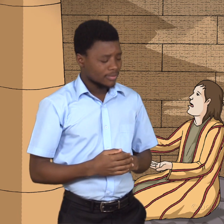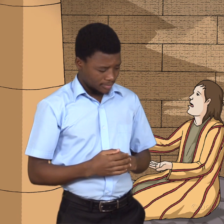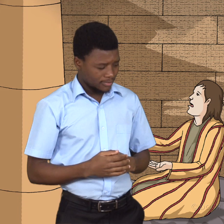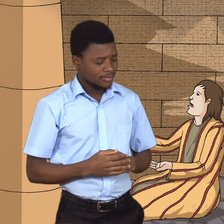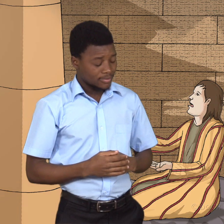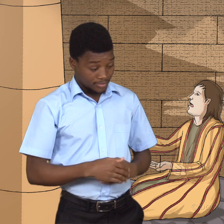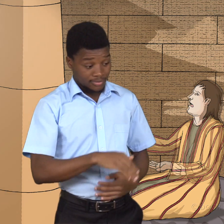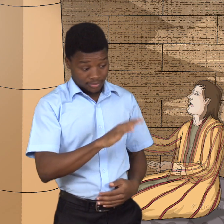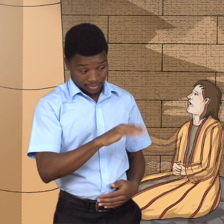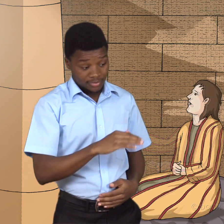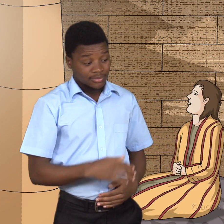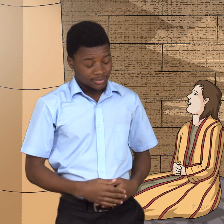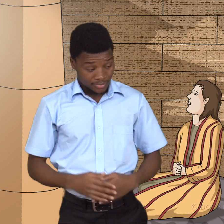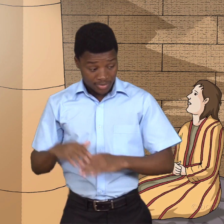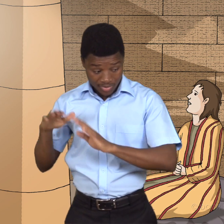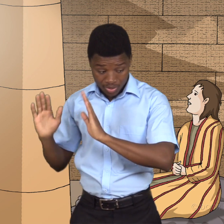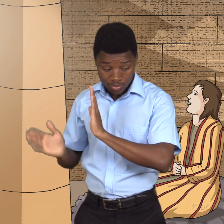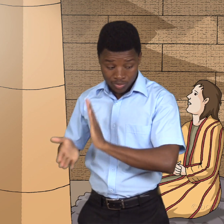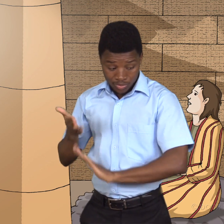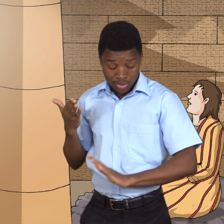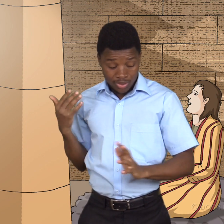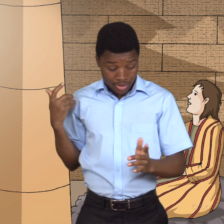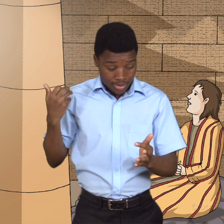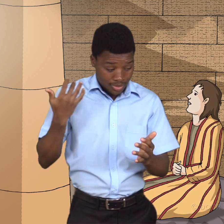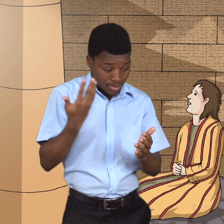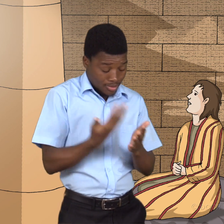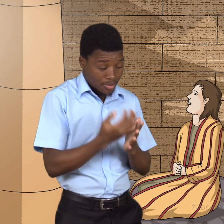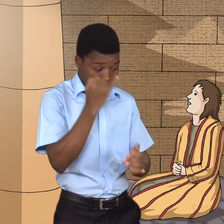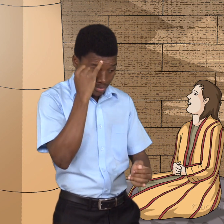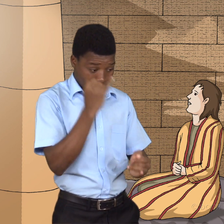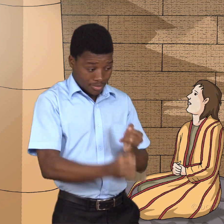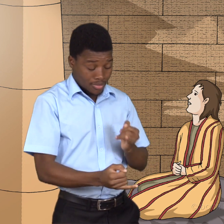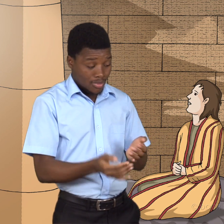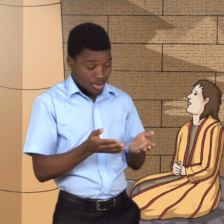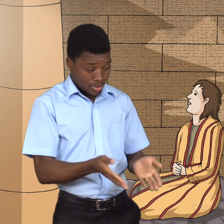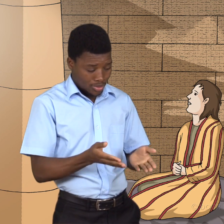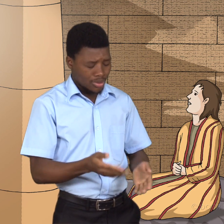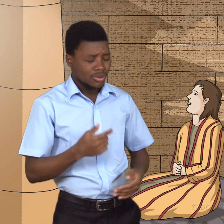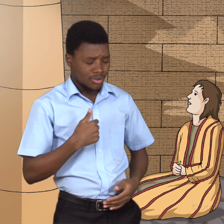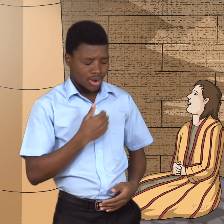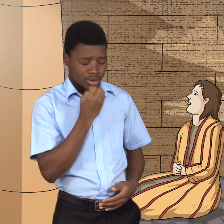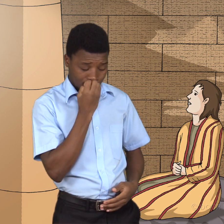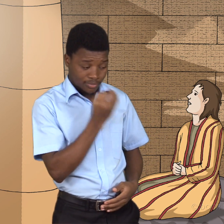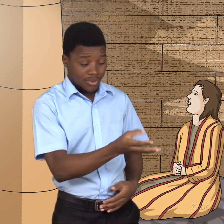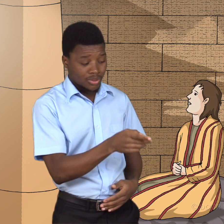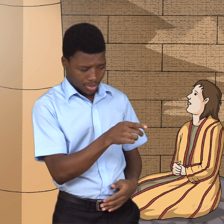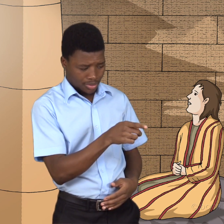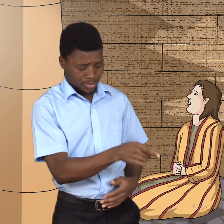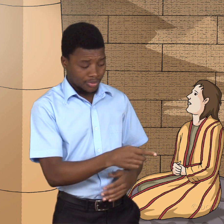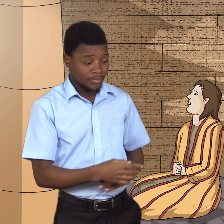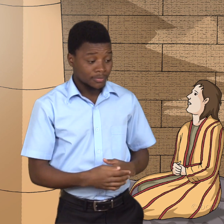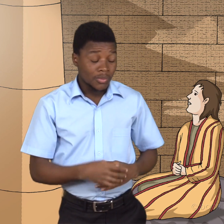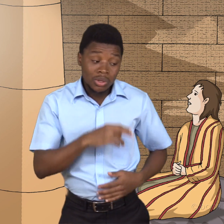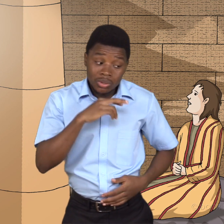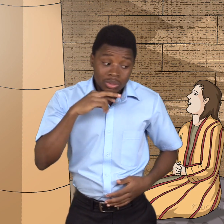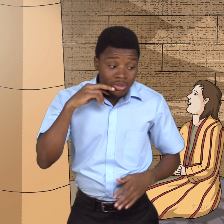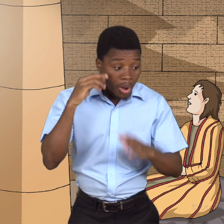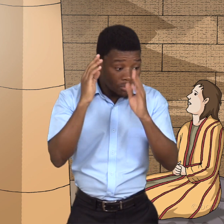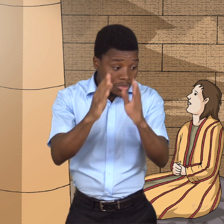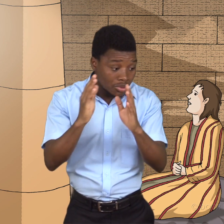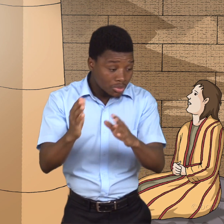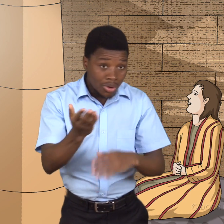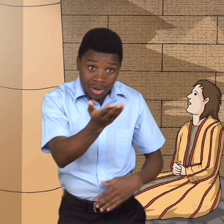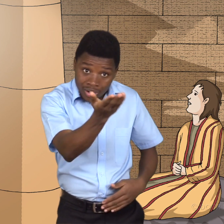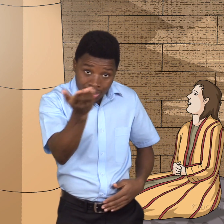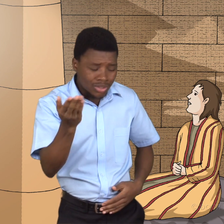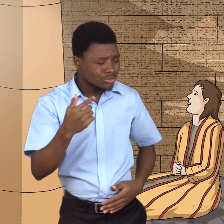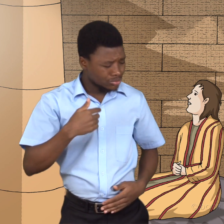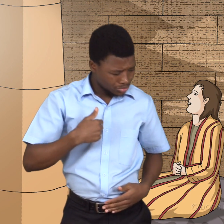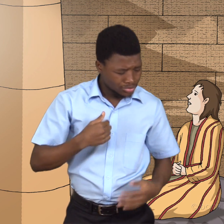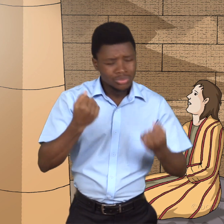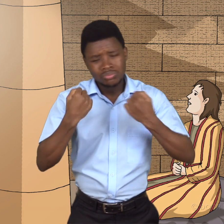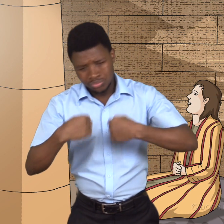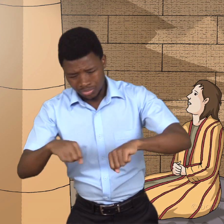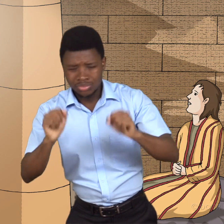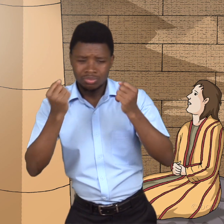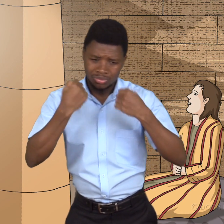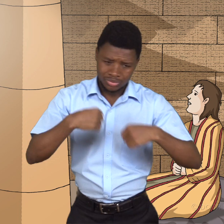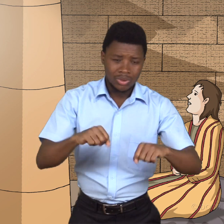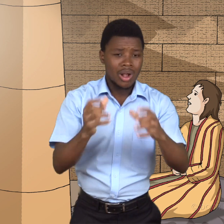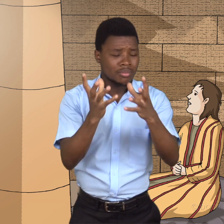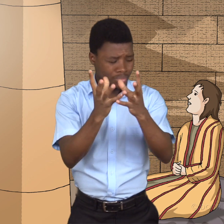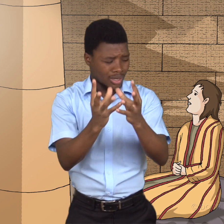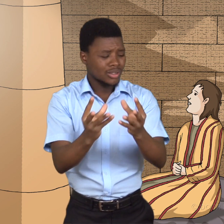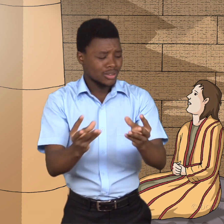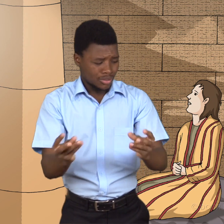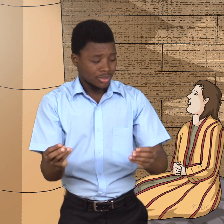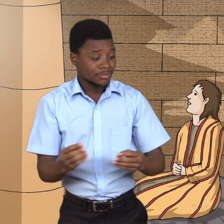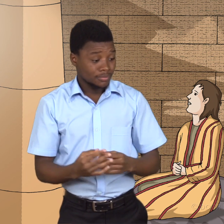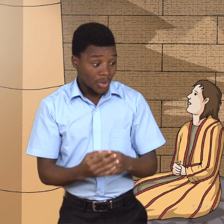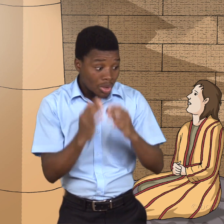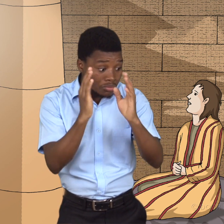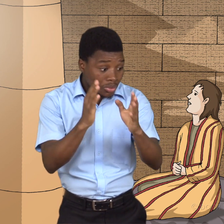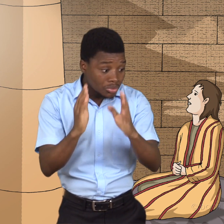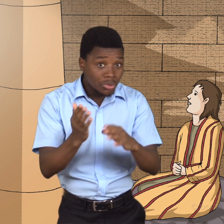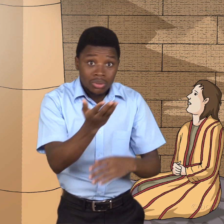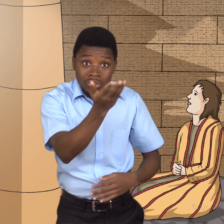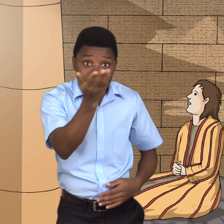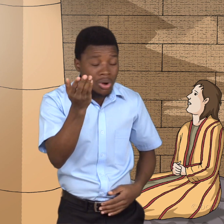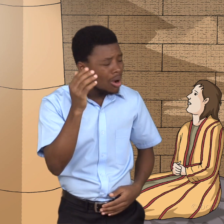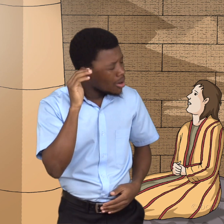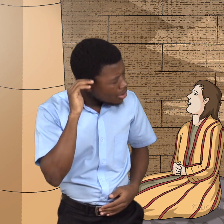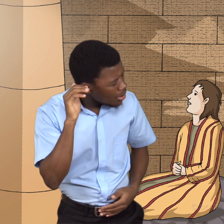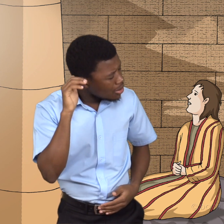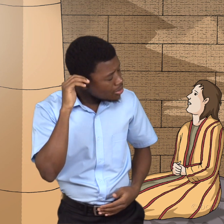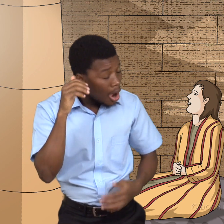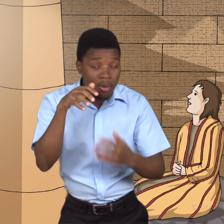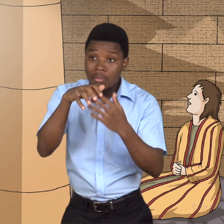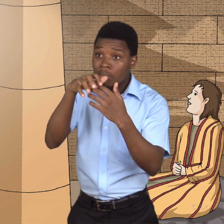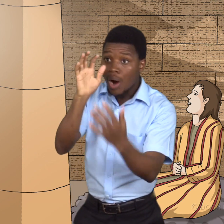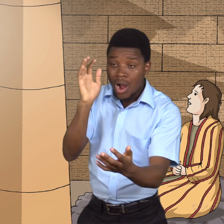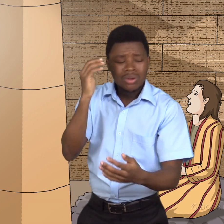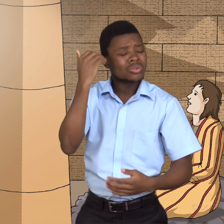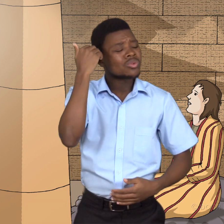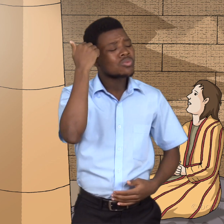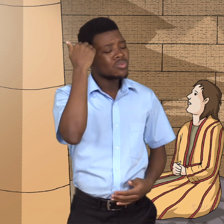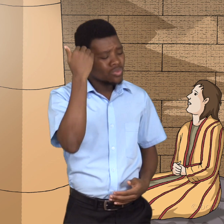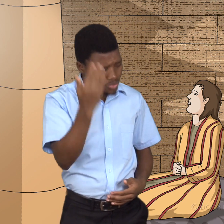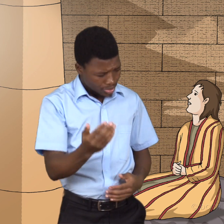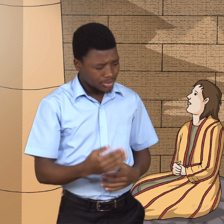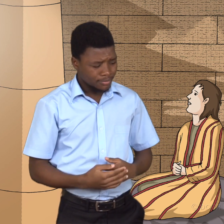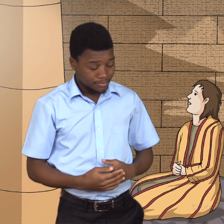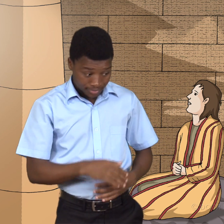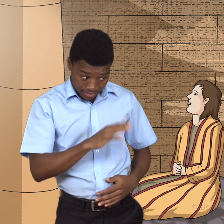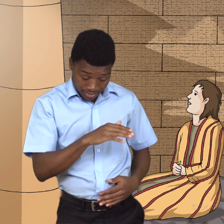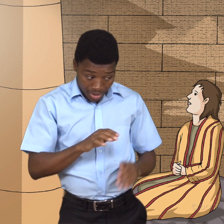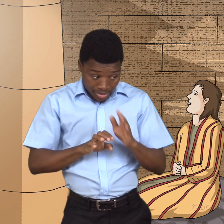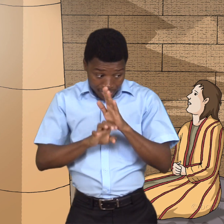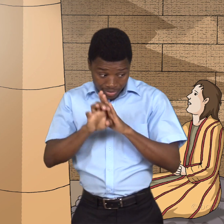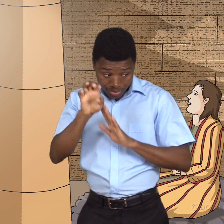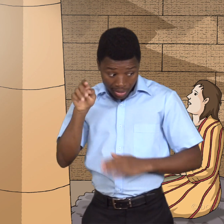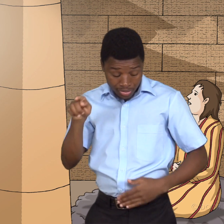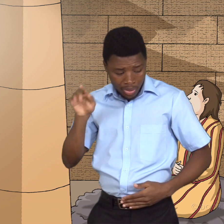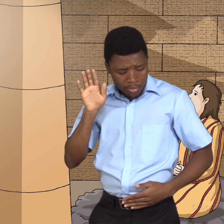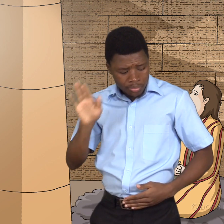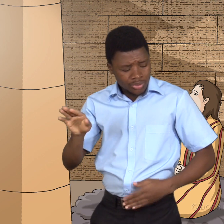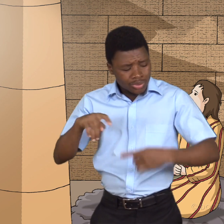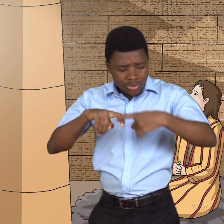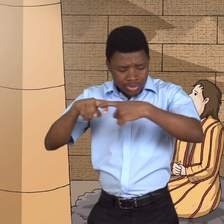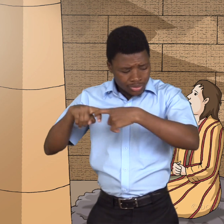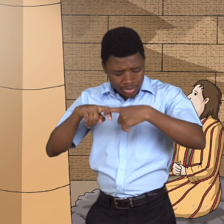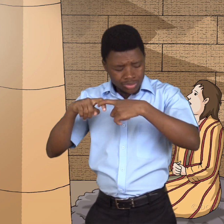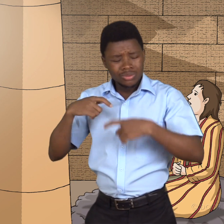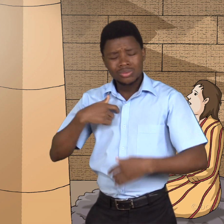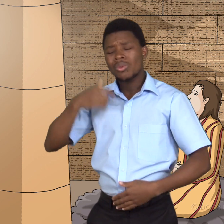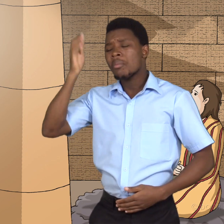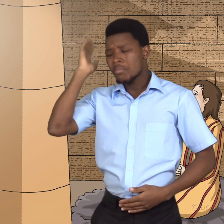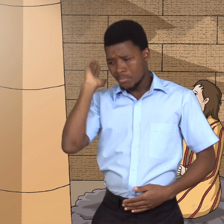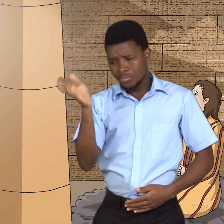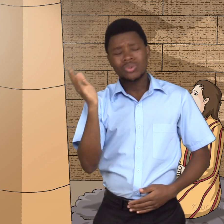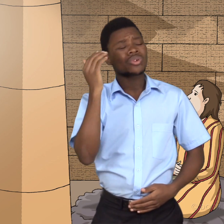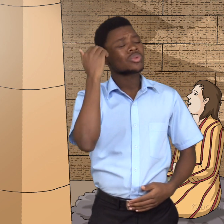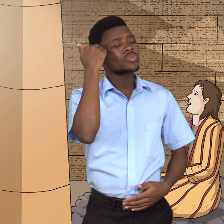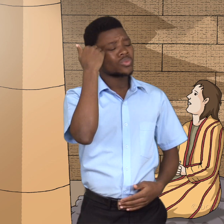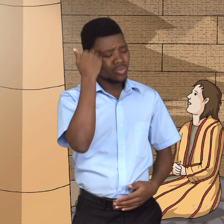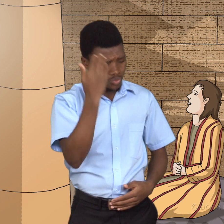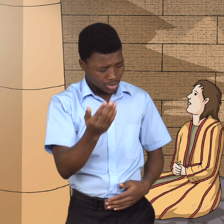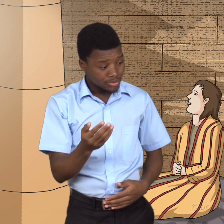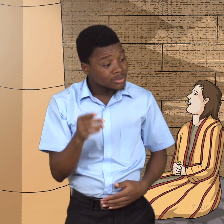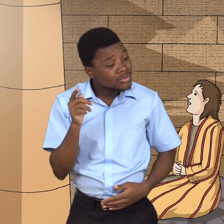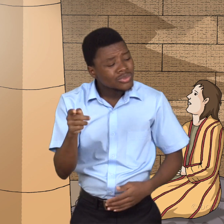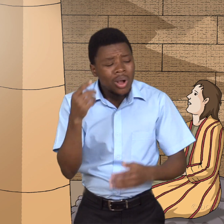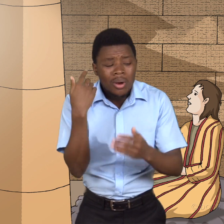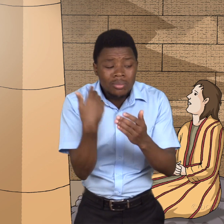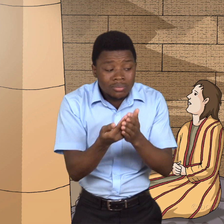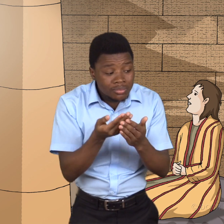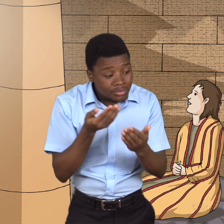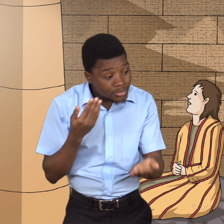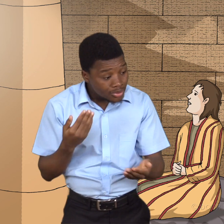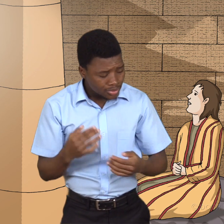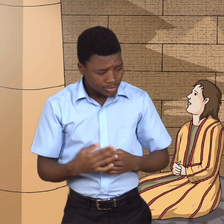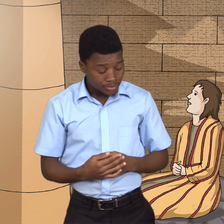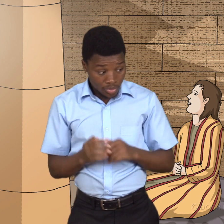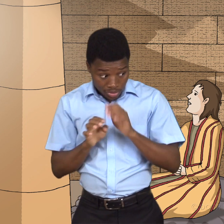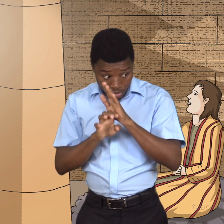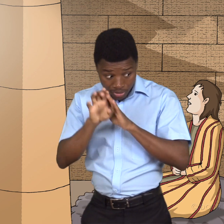Then the LORD said to Samuel, “I am about to do something in Israel at which the ears of all who hear it will tingle.